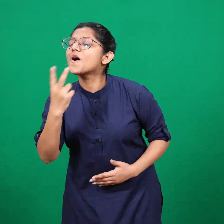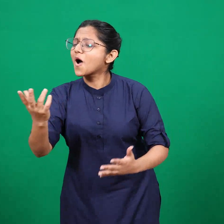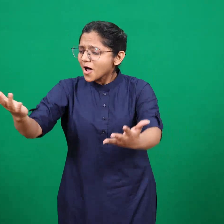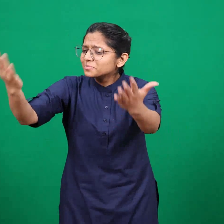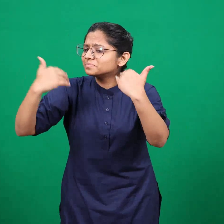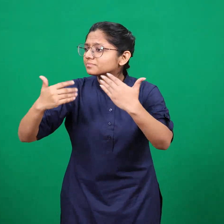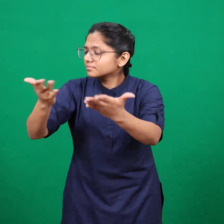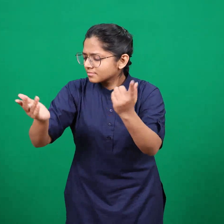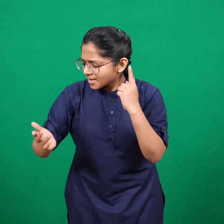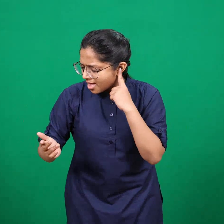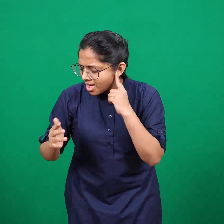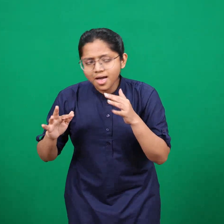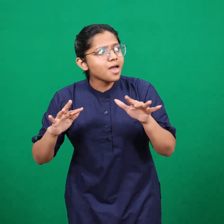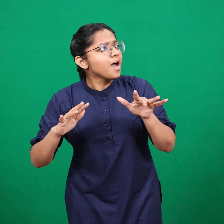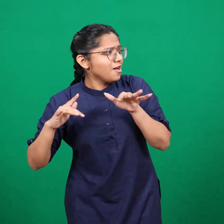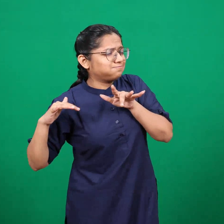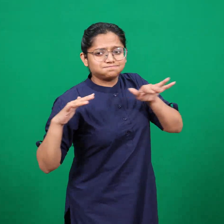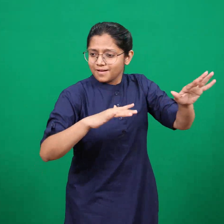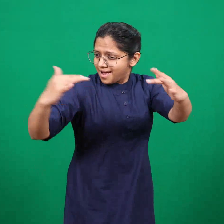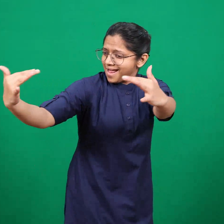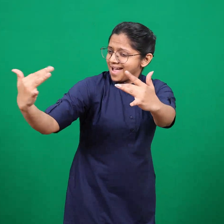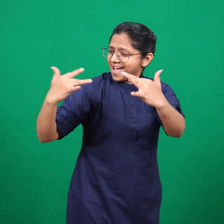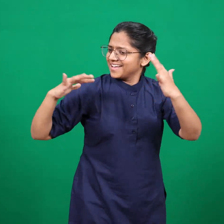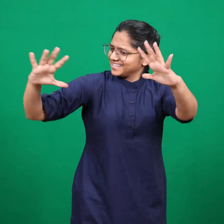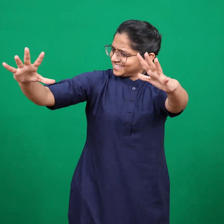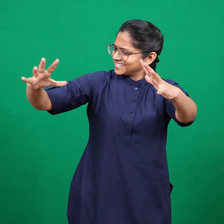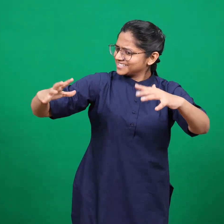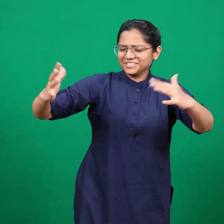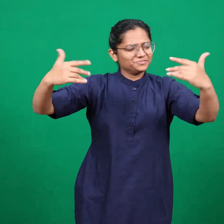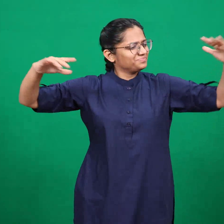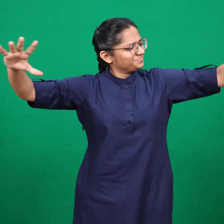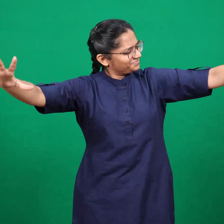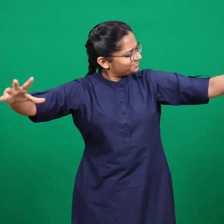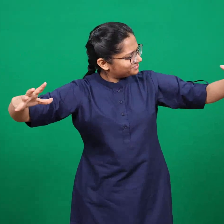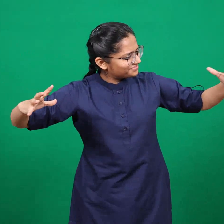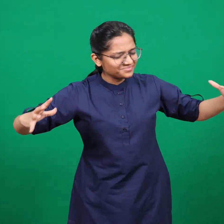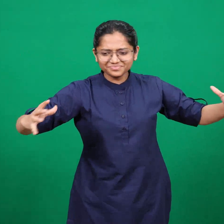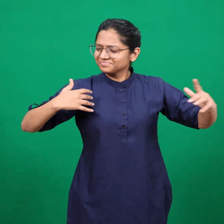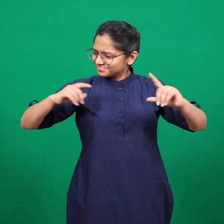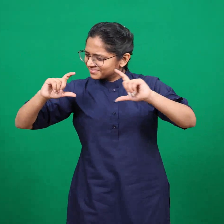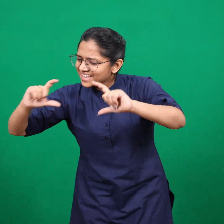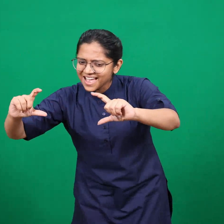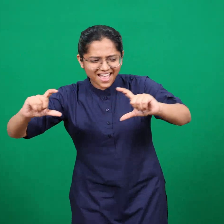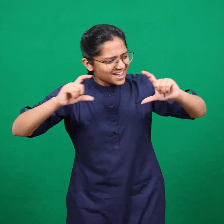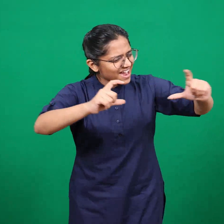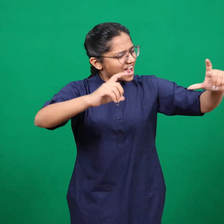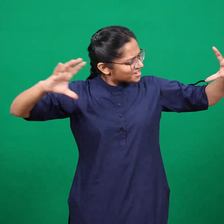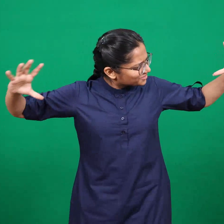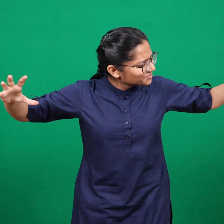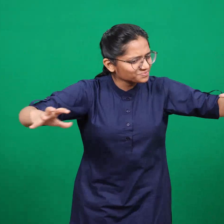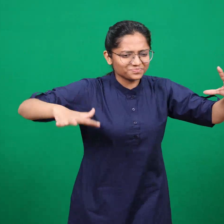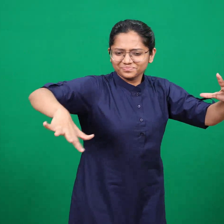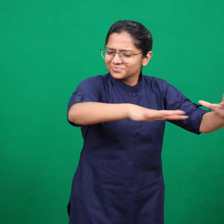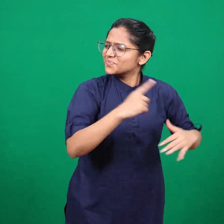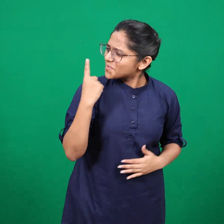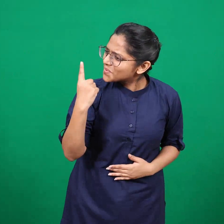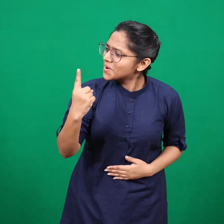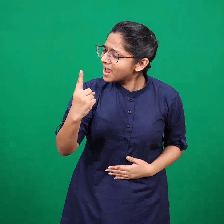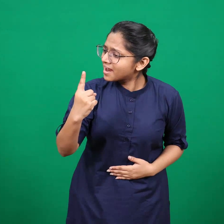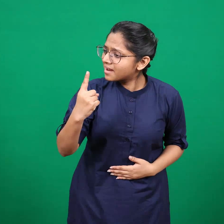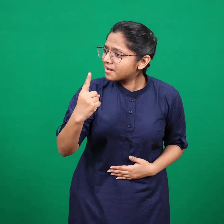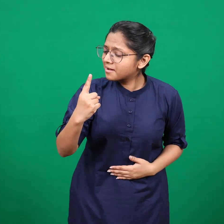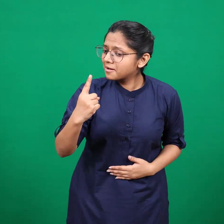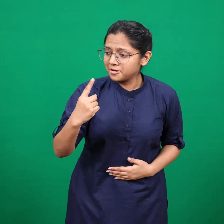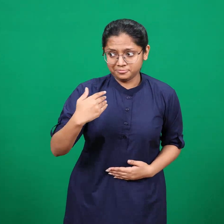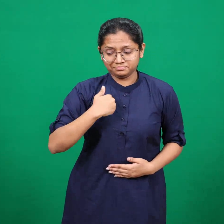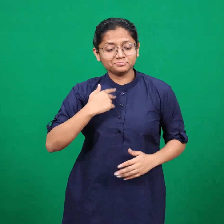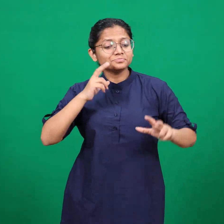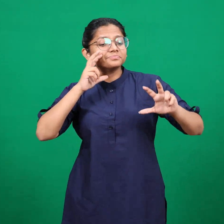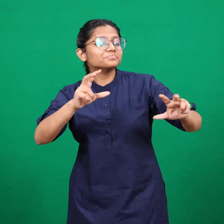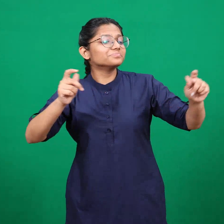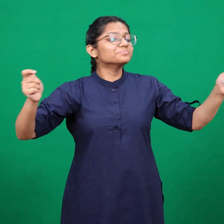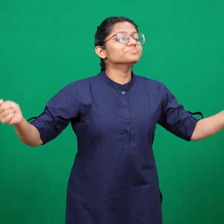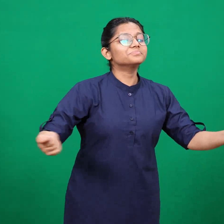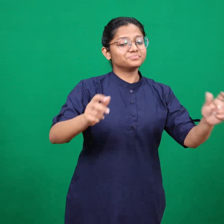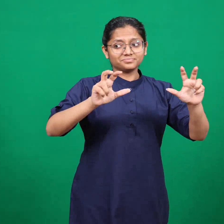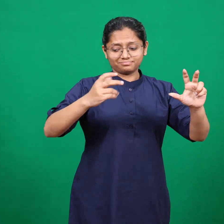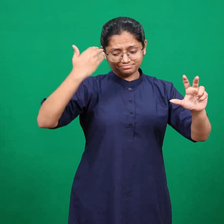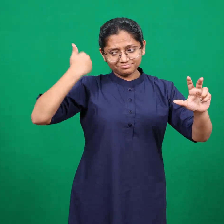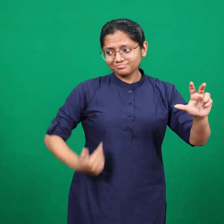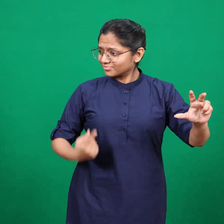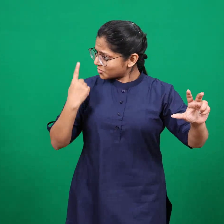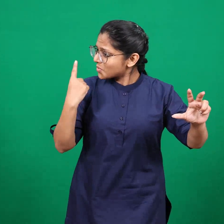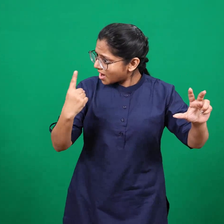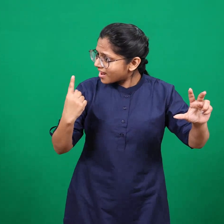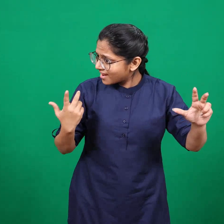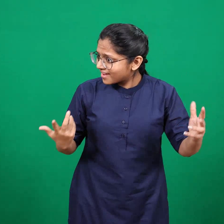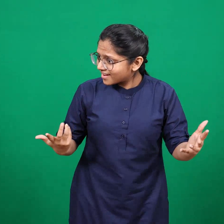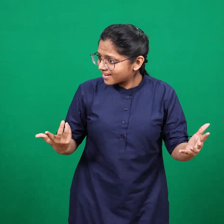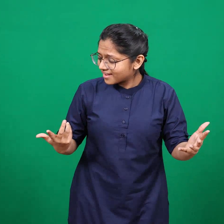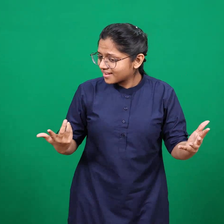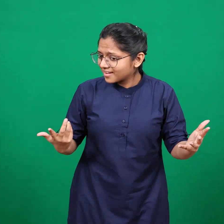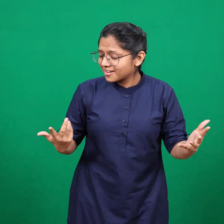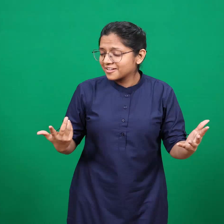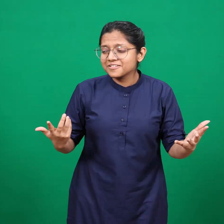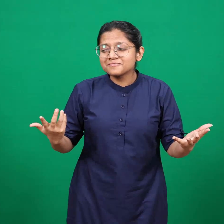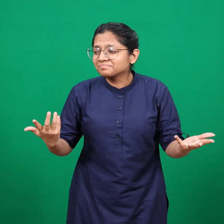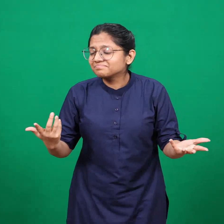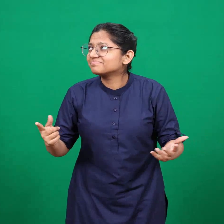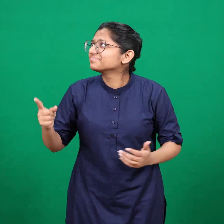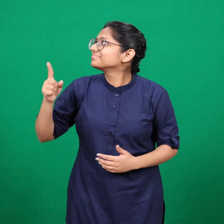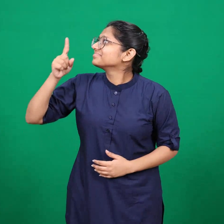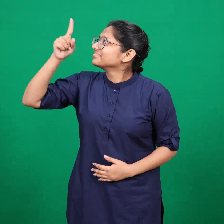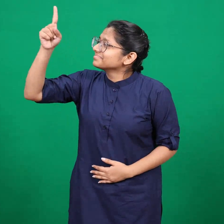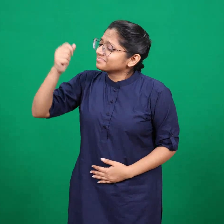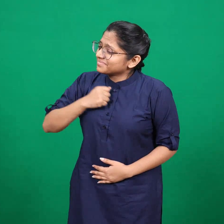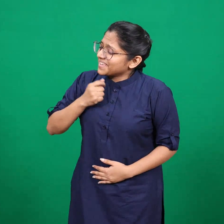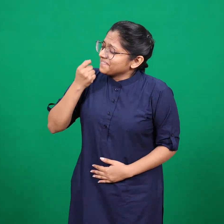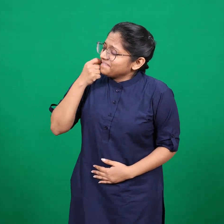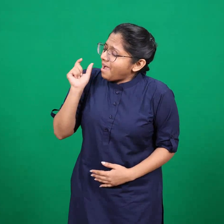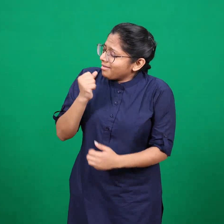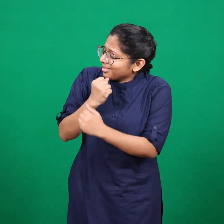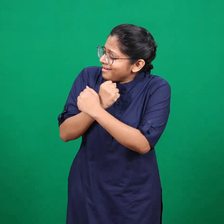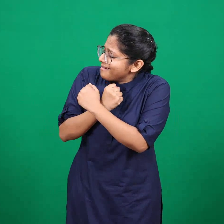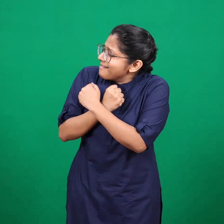Then there will be one flock and one shepherd.